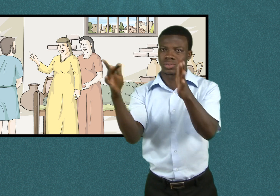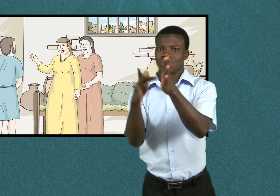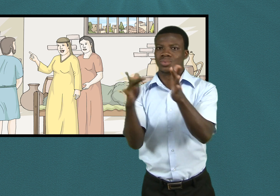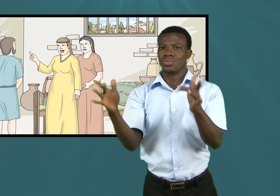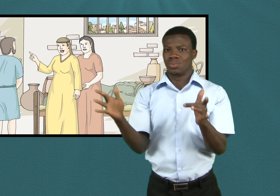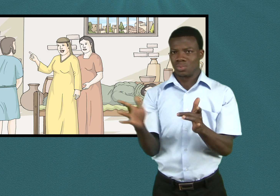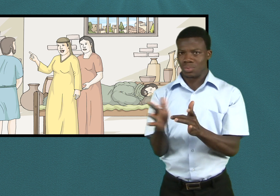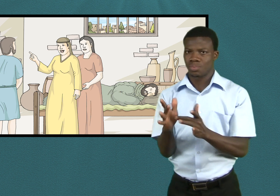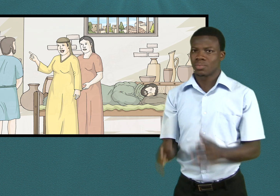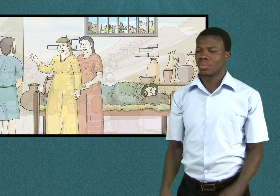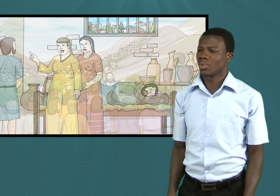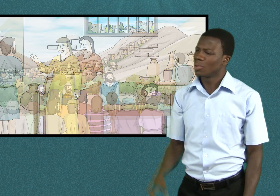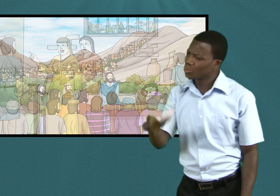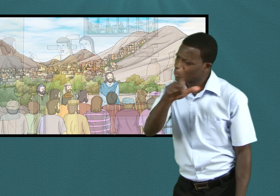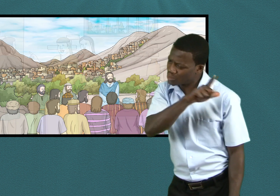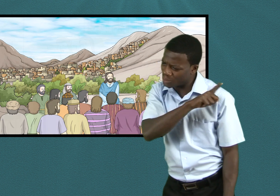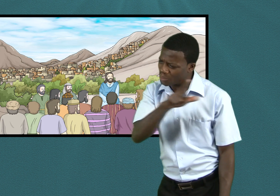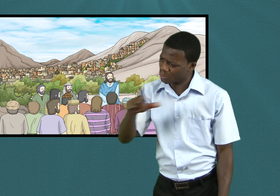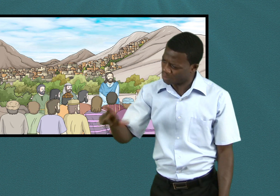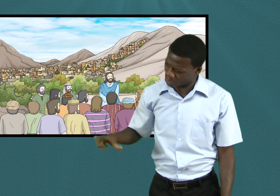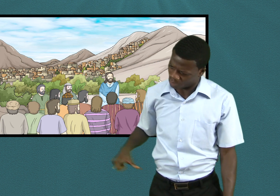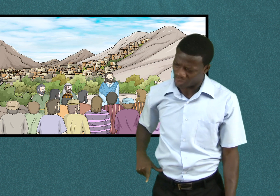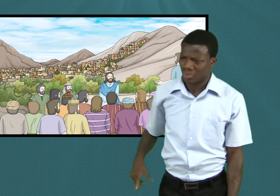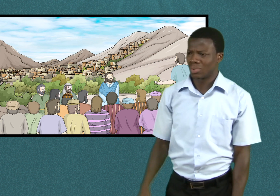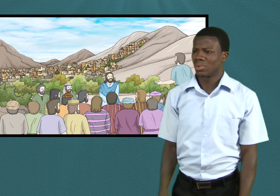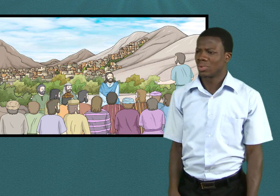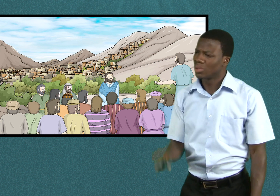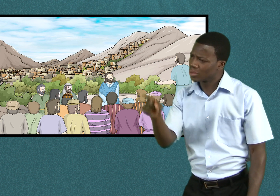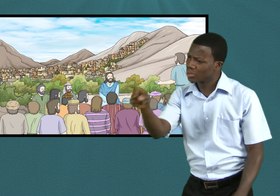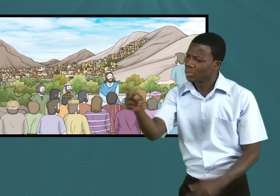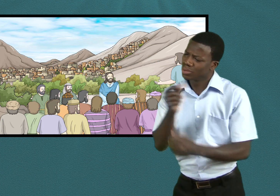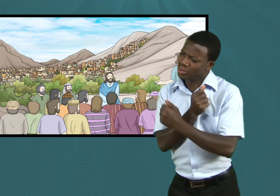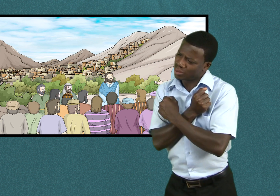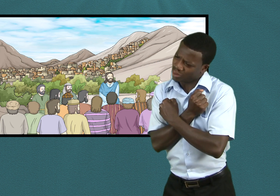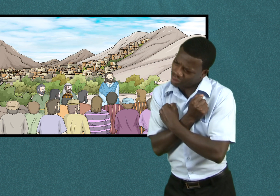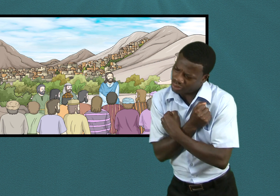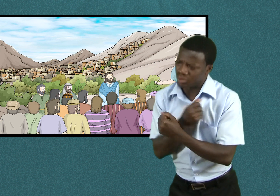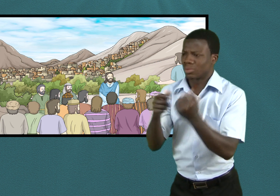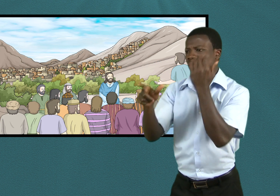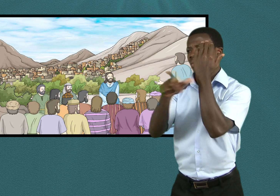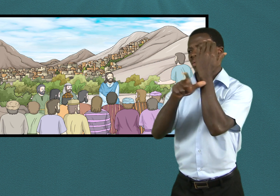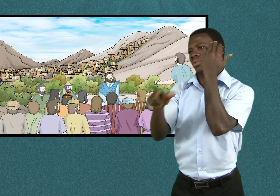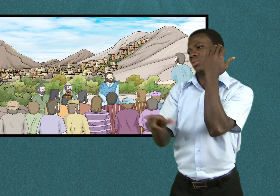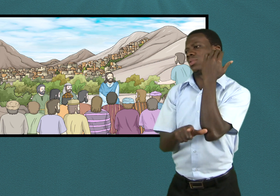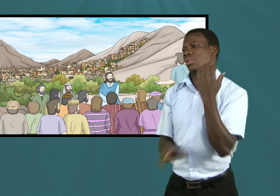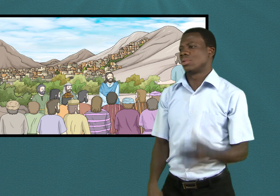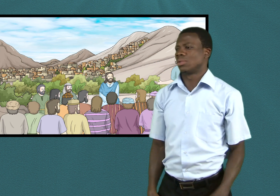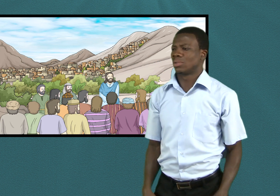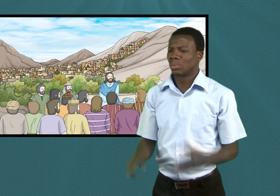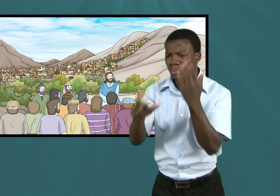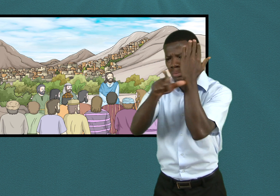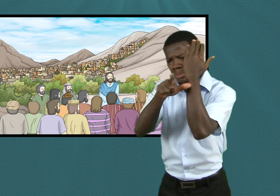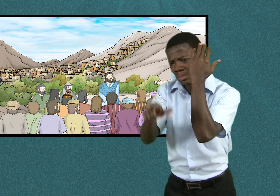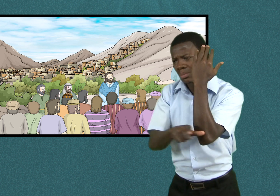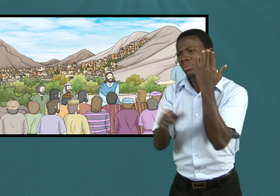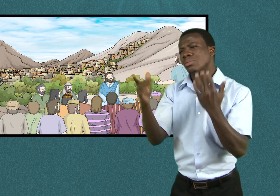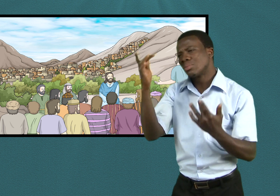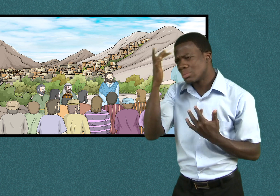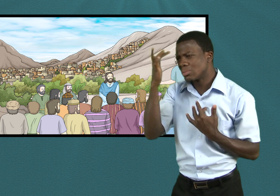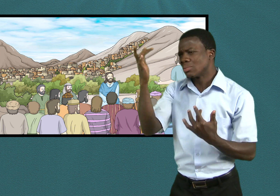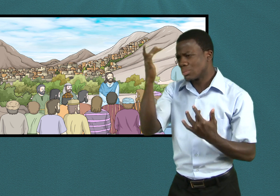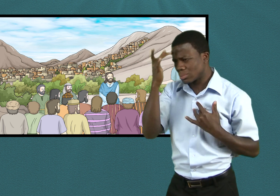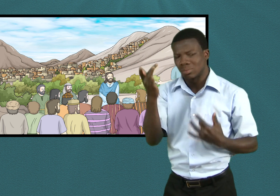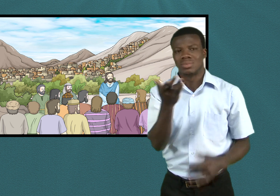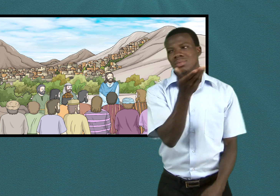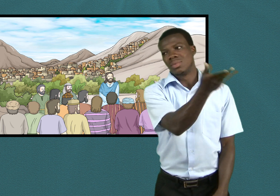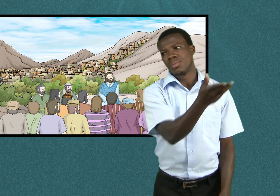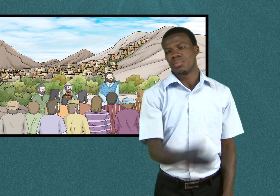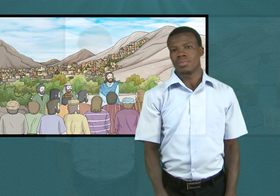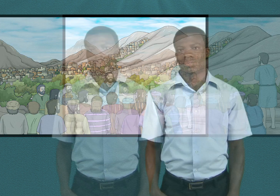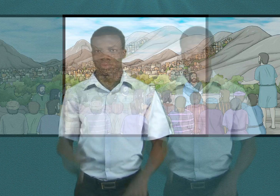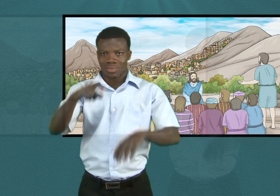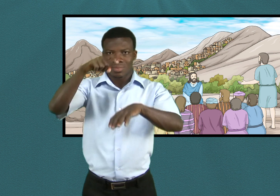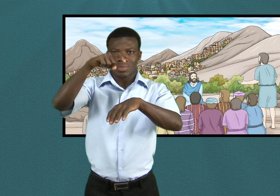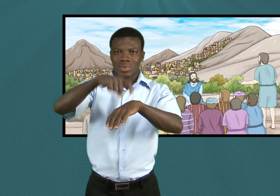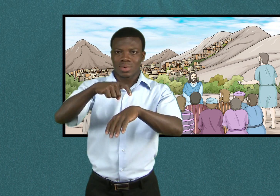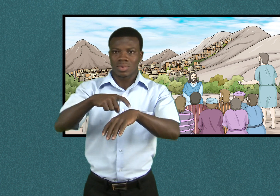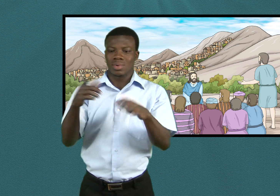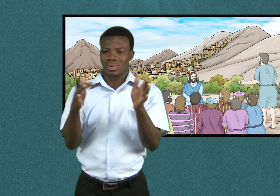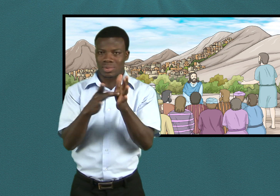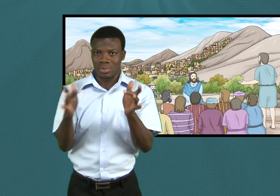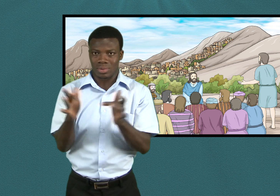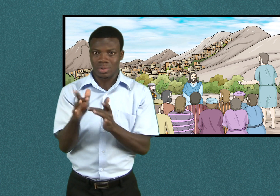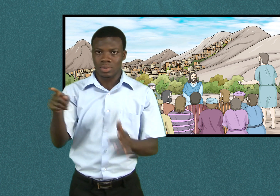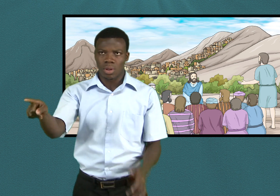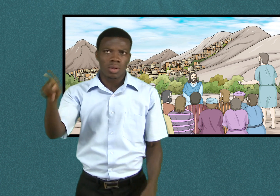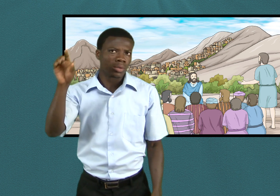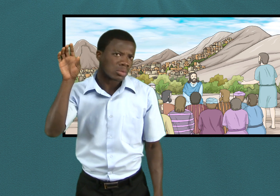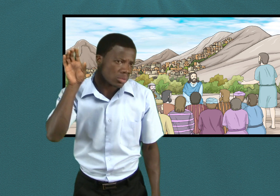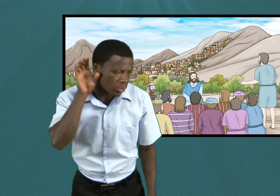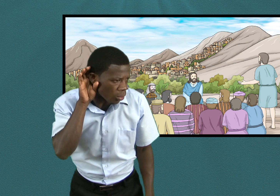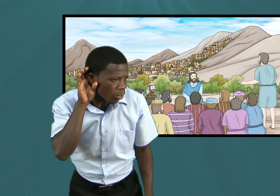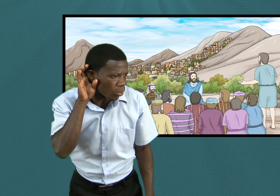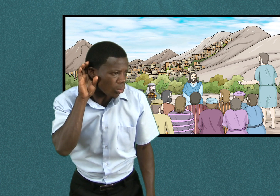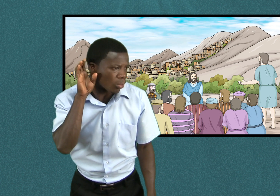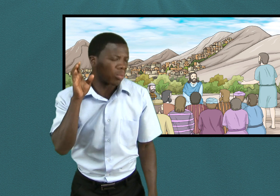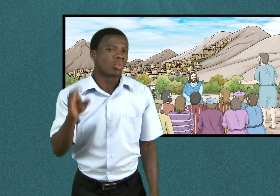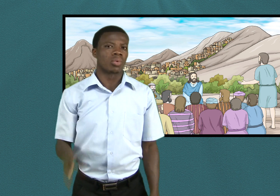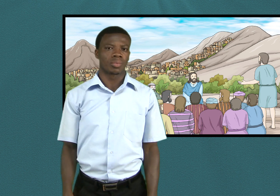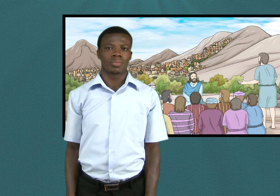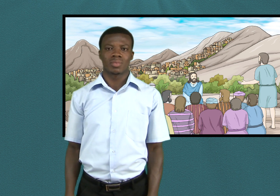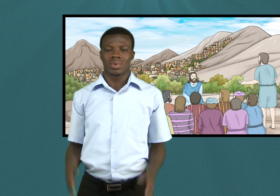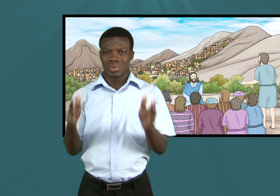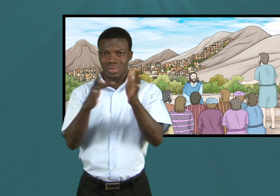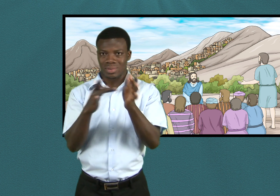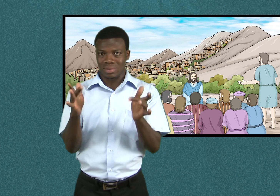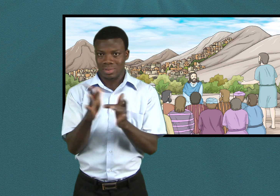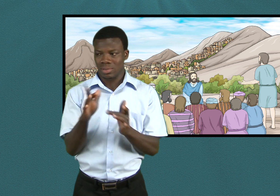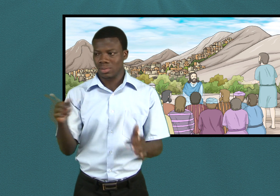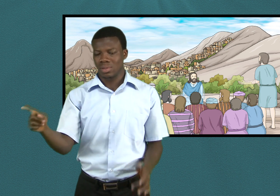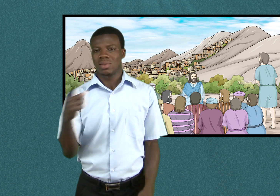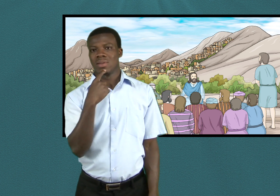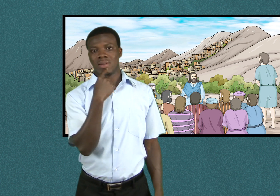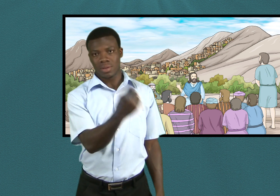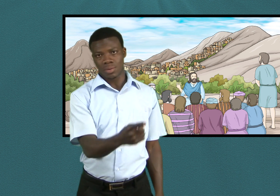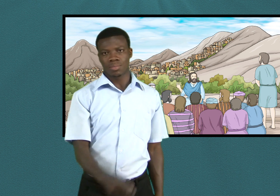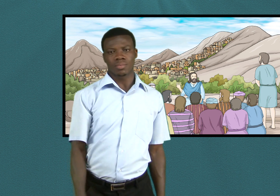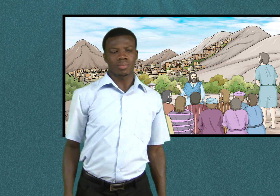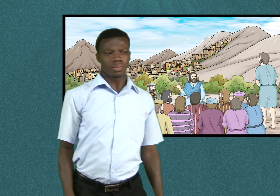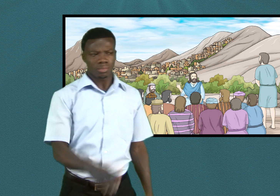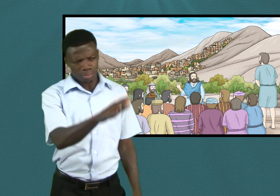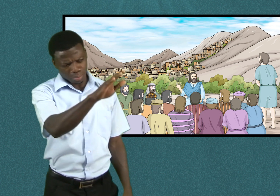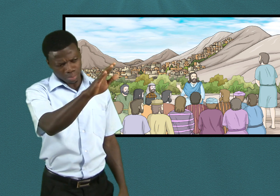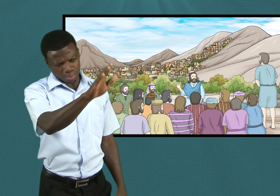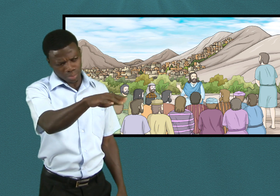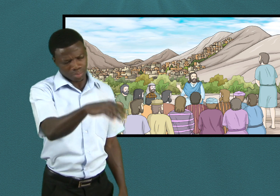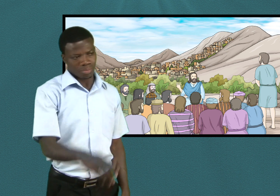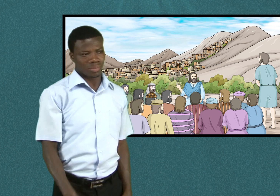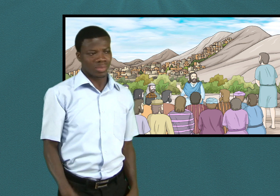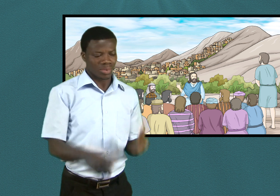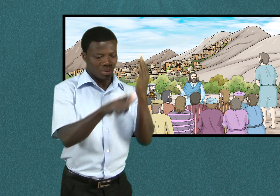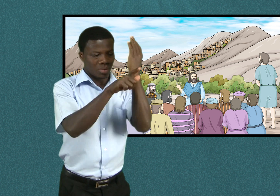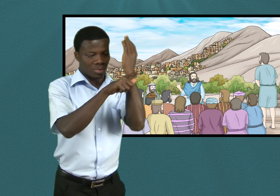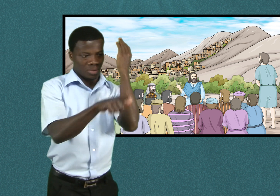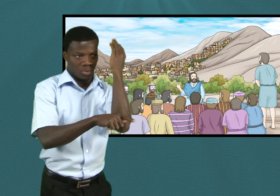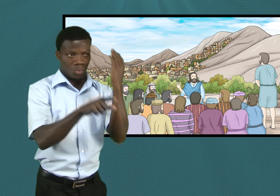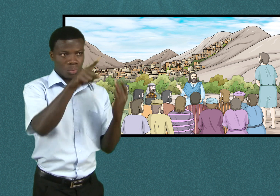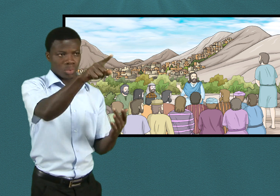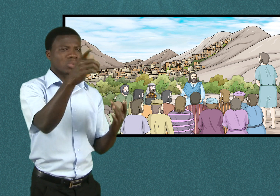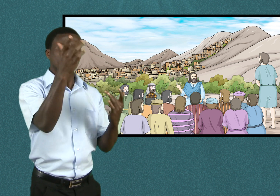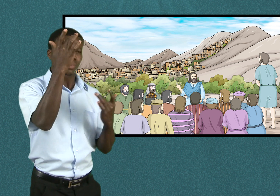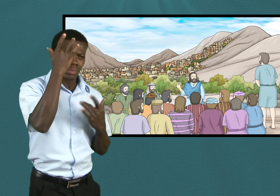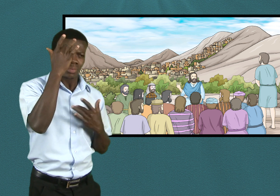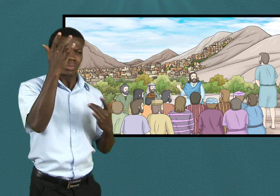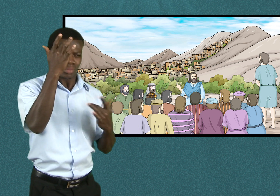When Jesus heard this, He said, “This sickness will not end in death.